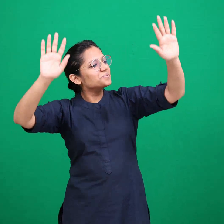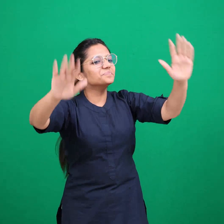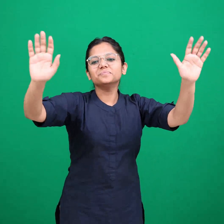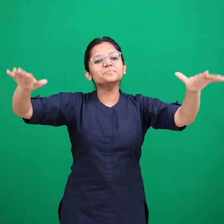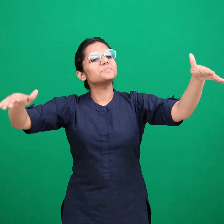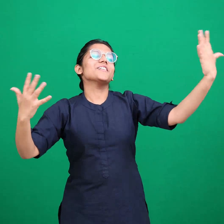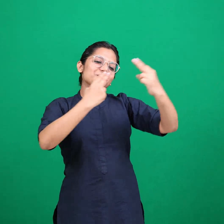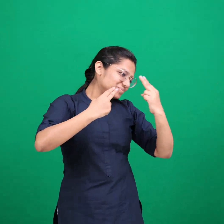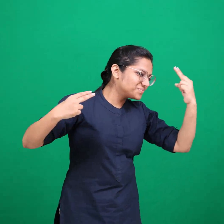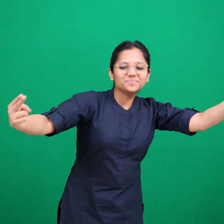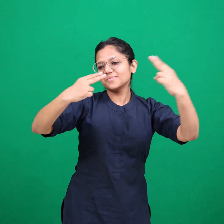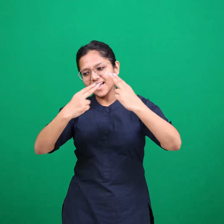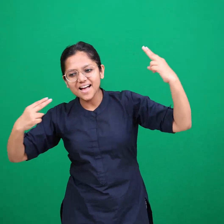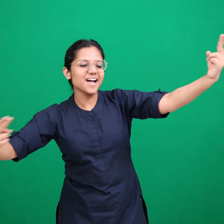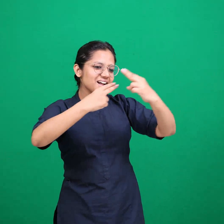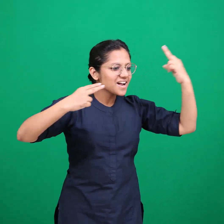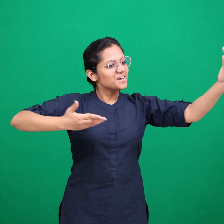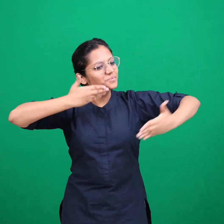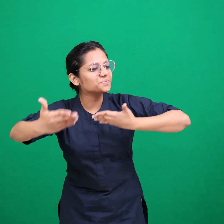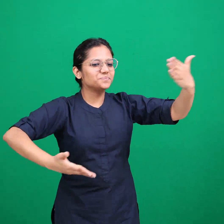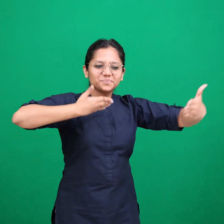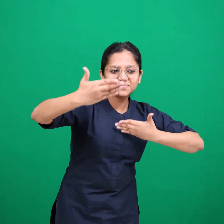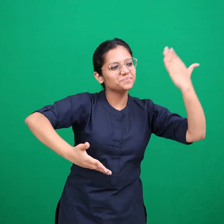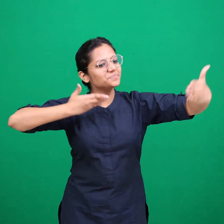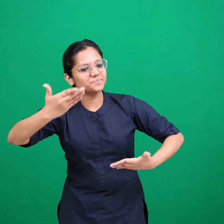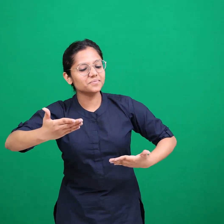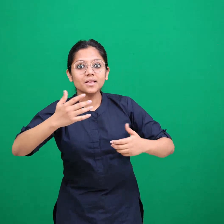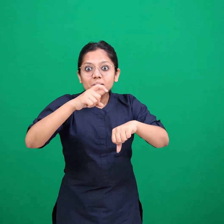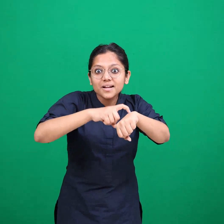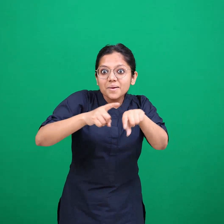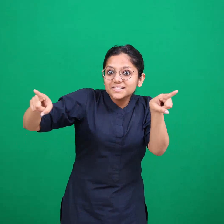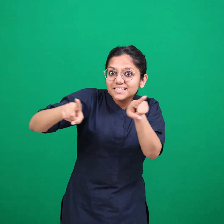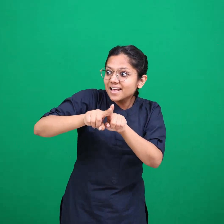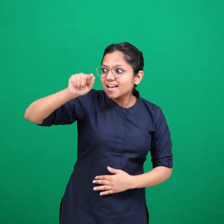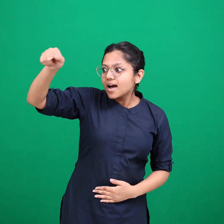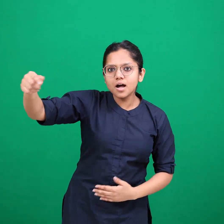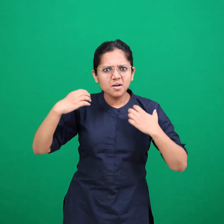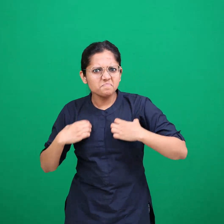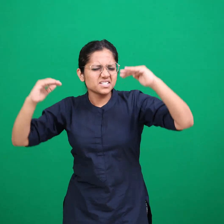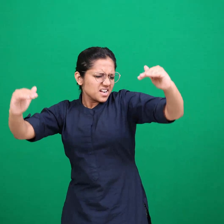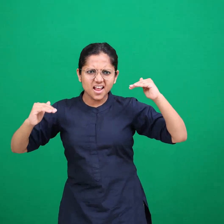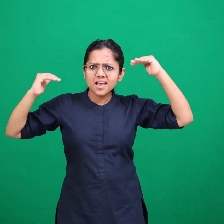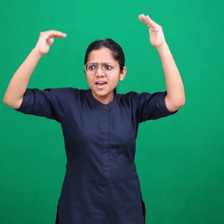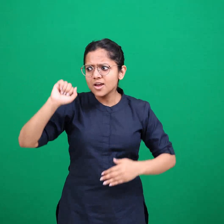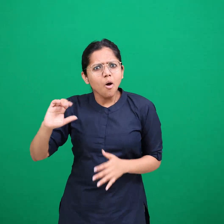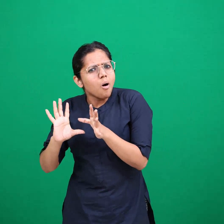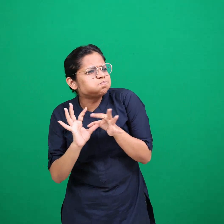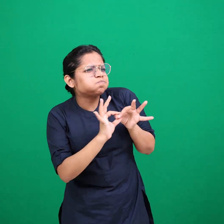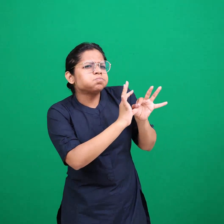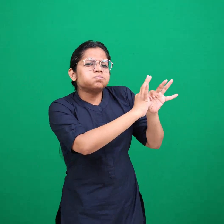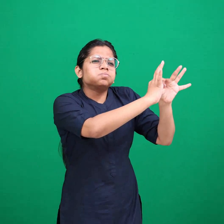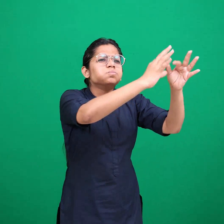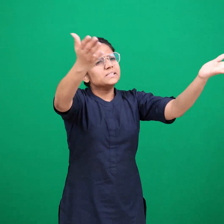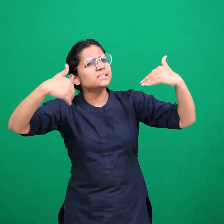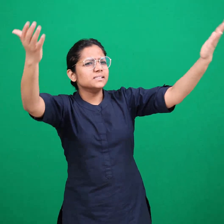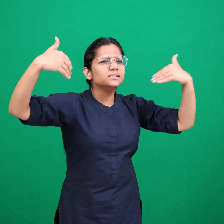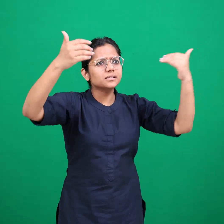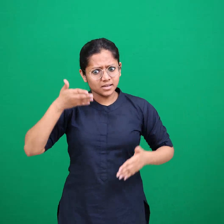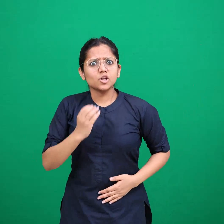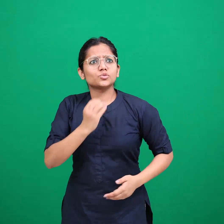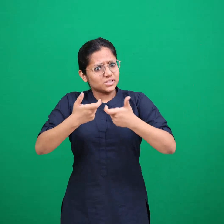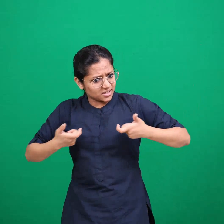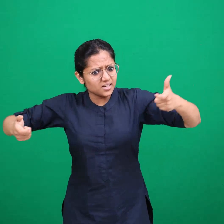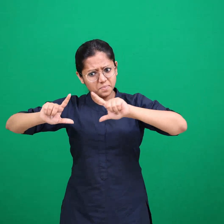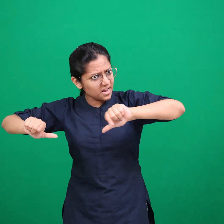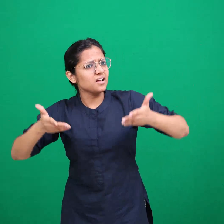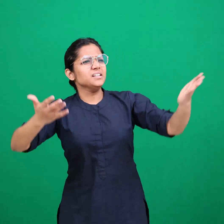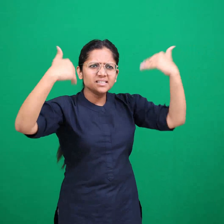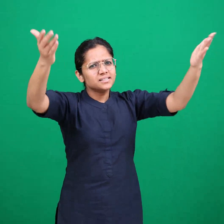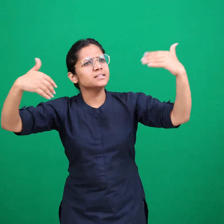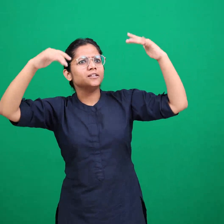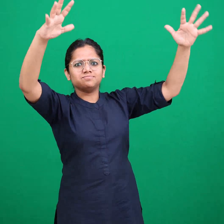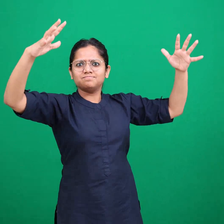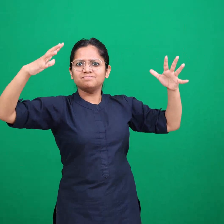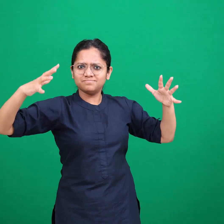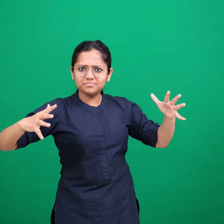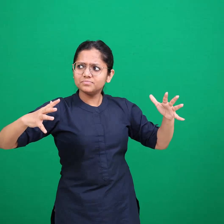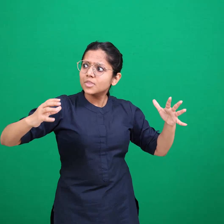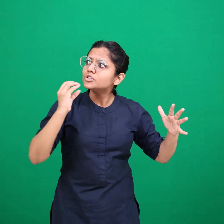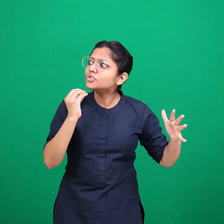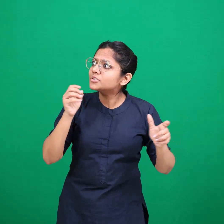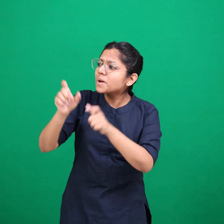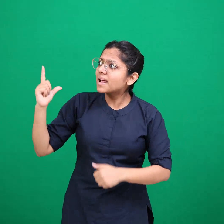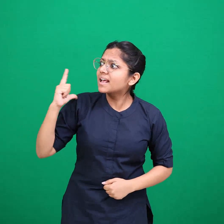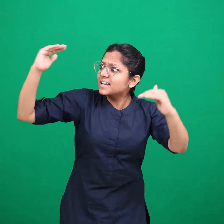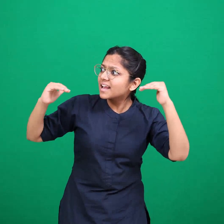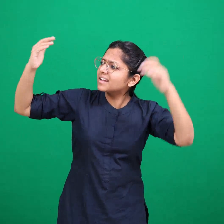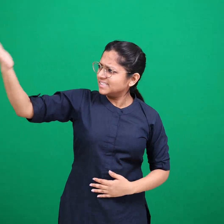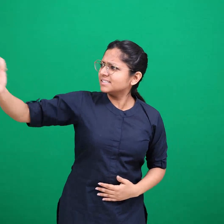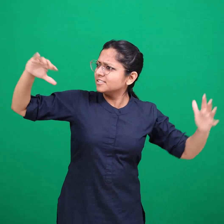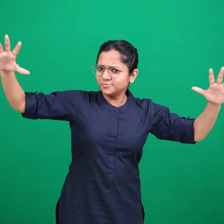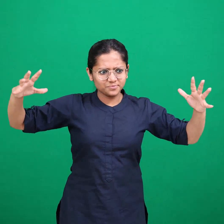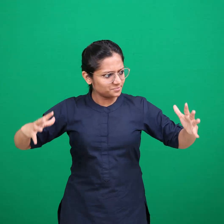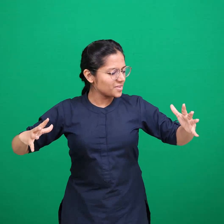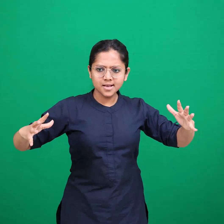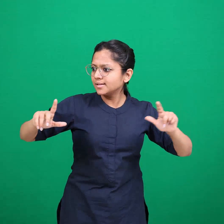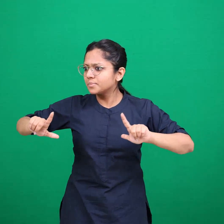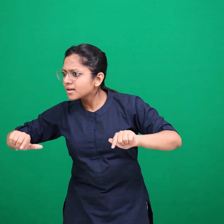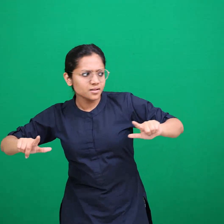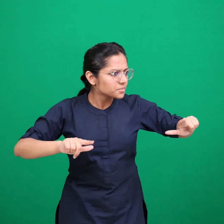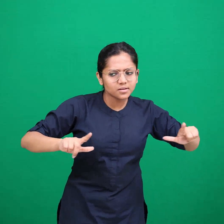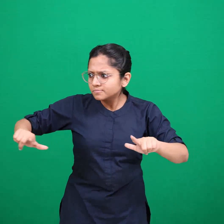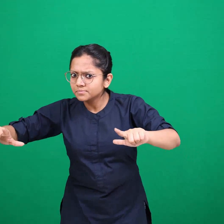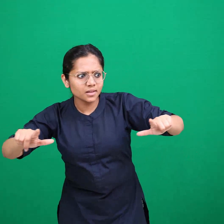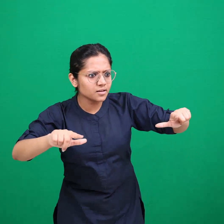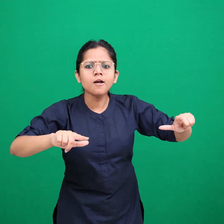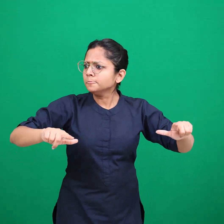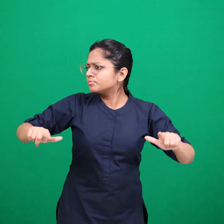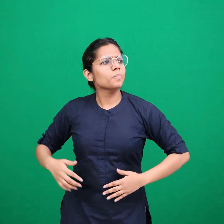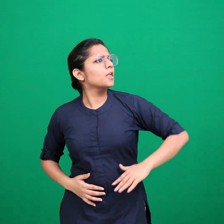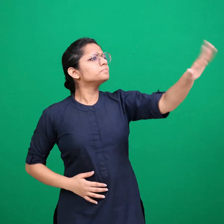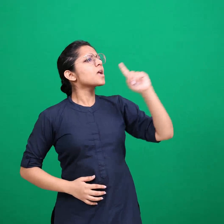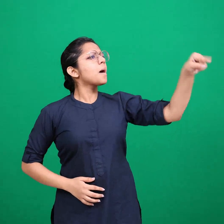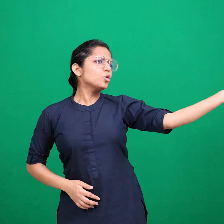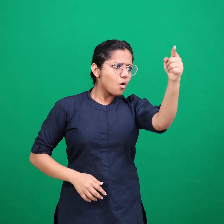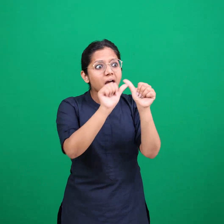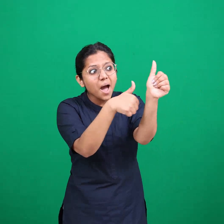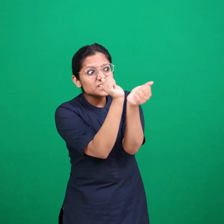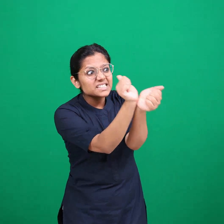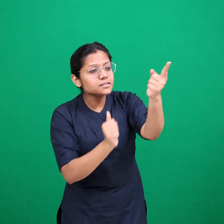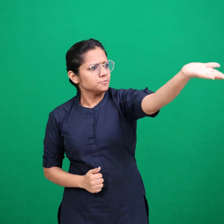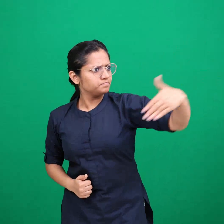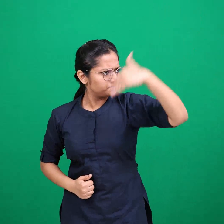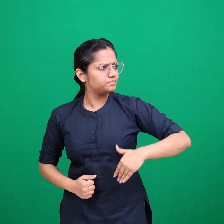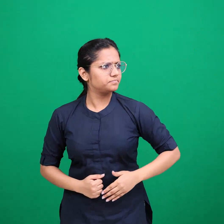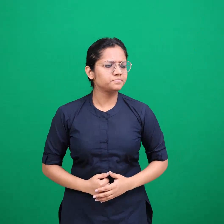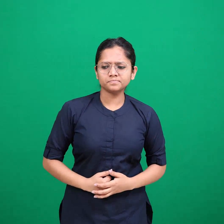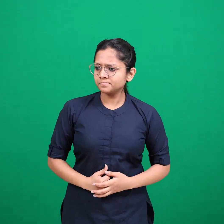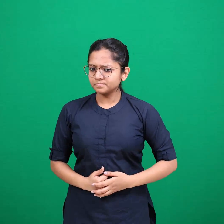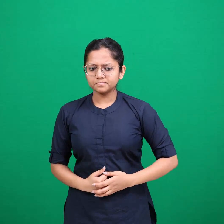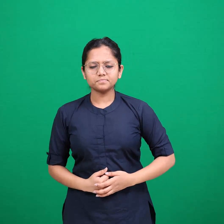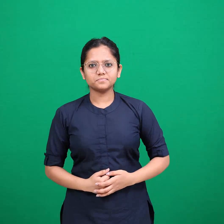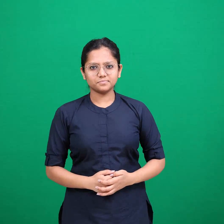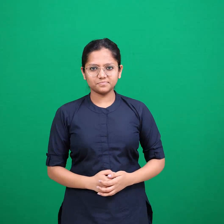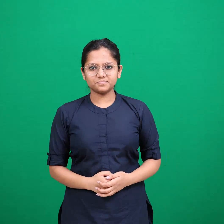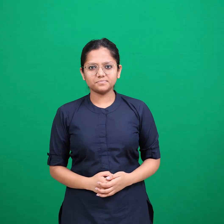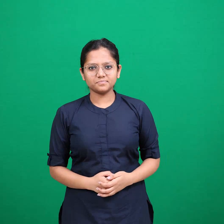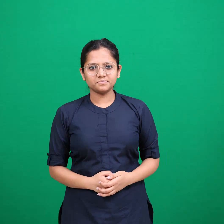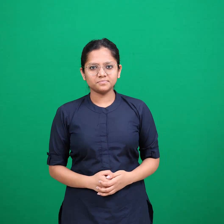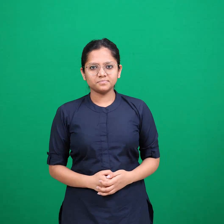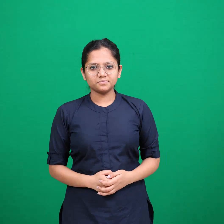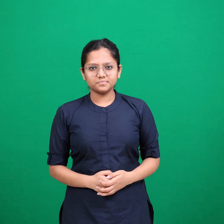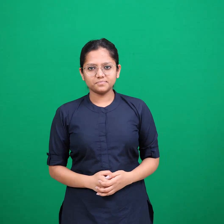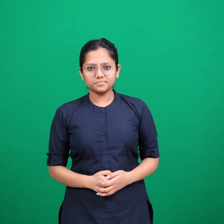When the high priest and his associates arrived, they convened the Sanhedrin- the full assembly of the elders of Israel- and sent to the jail for the apostles.